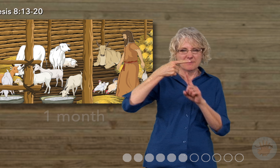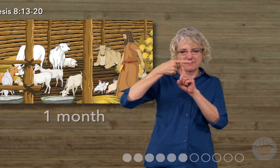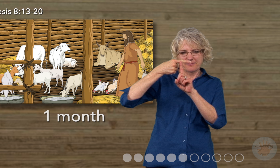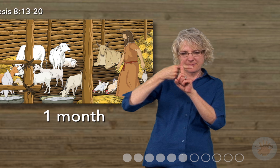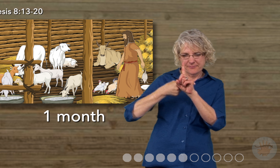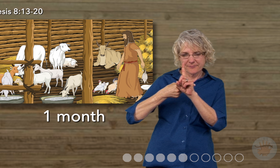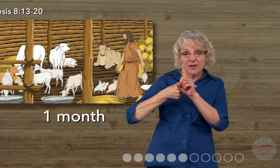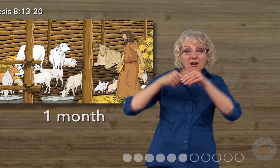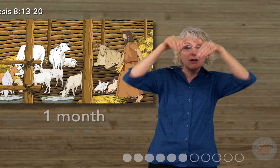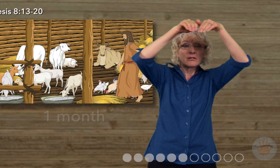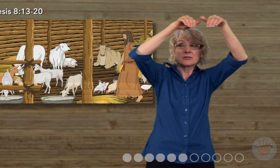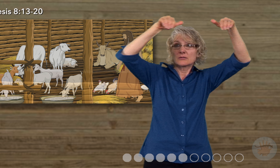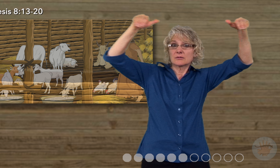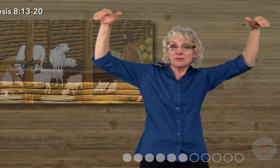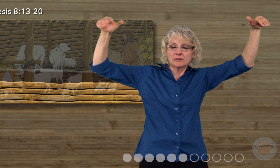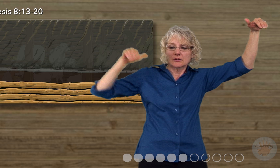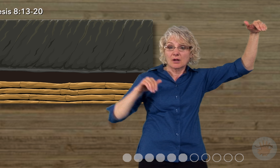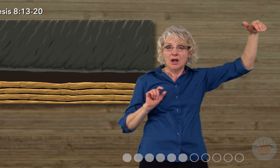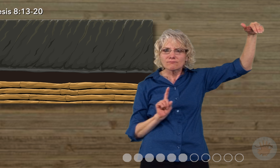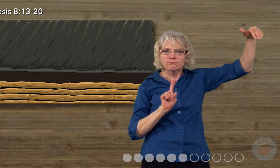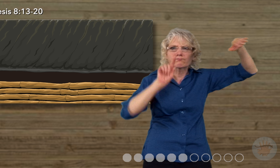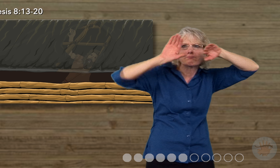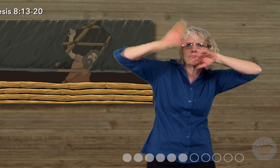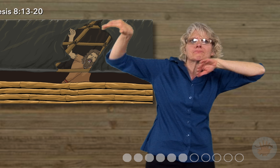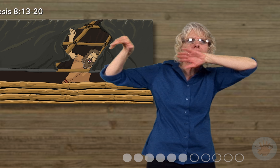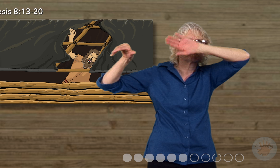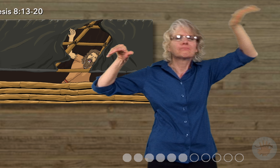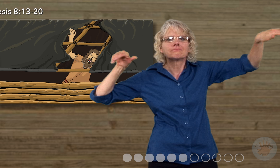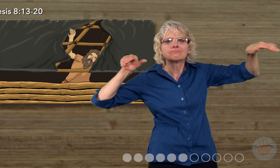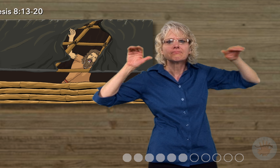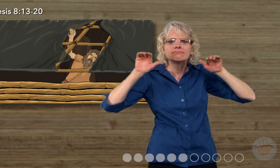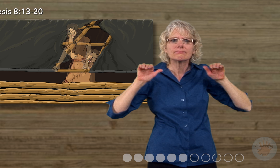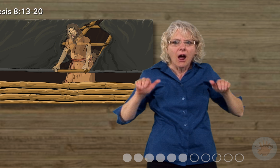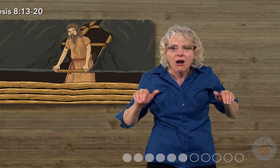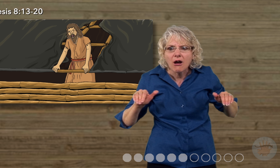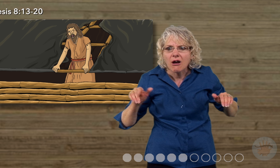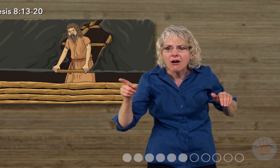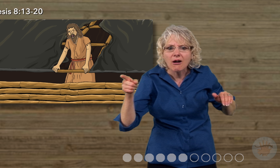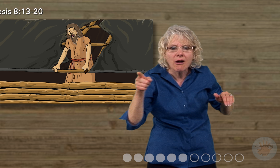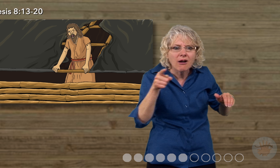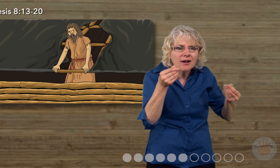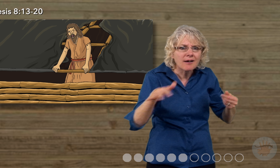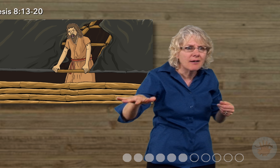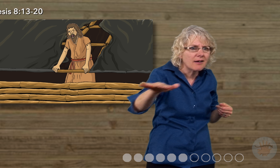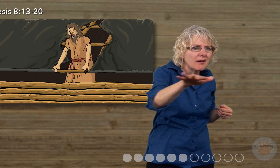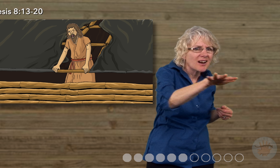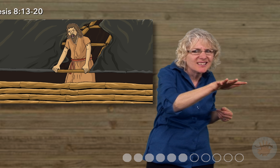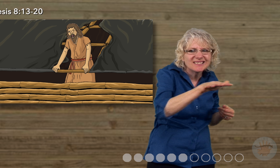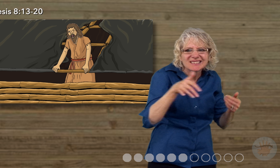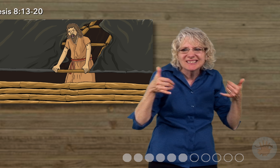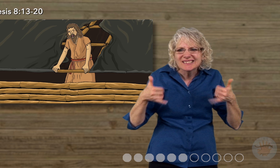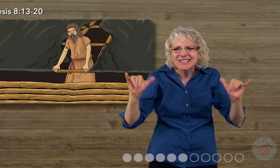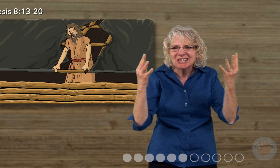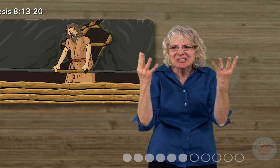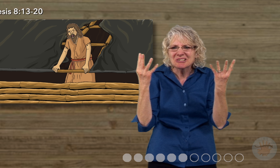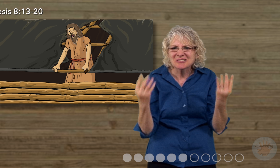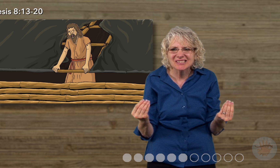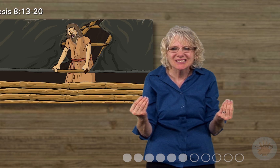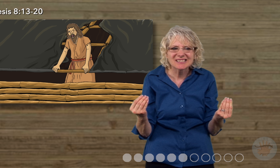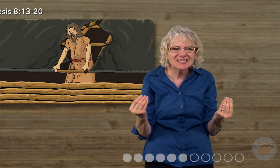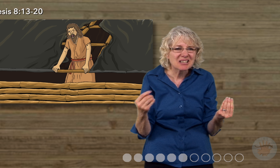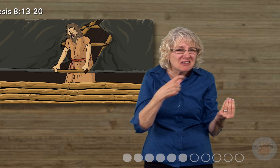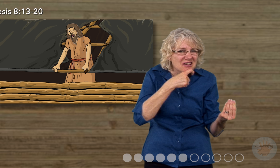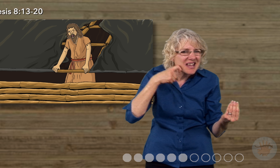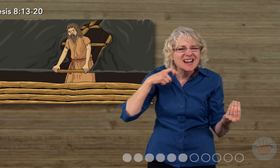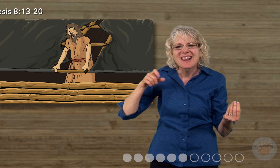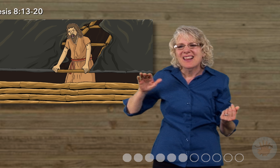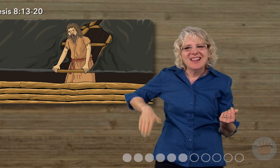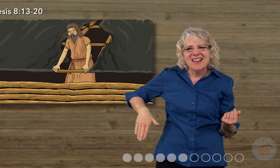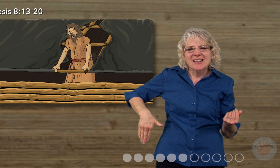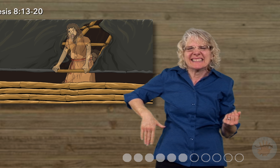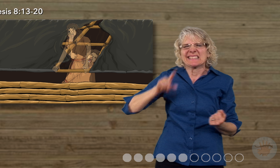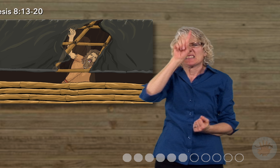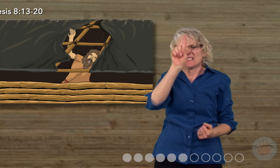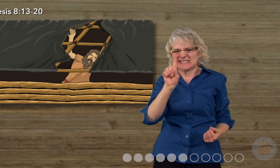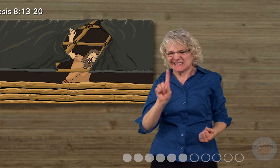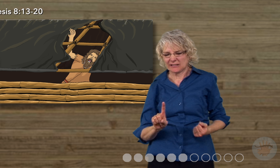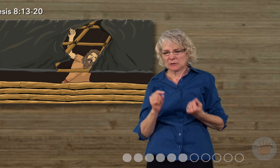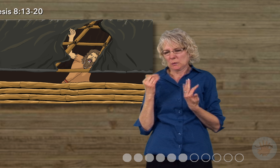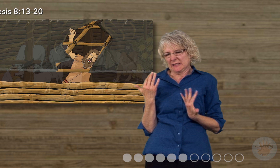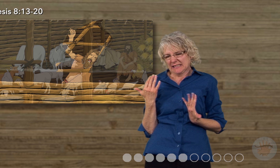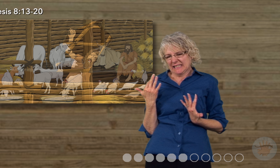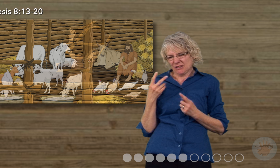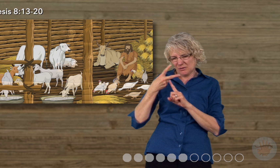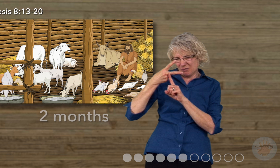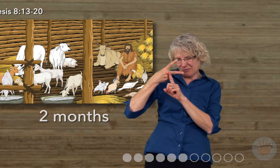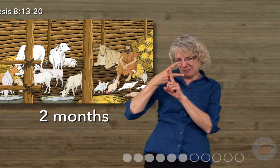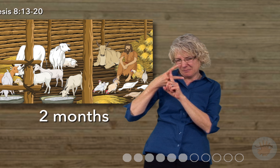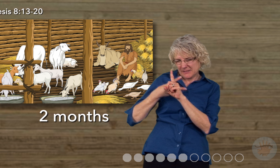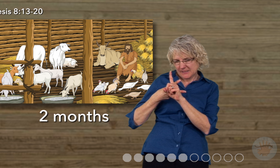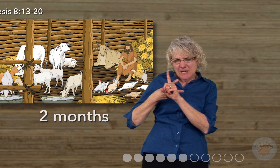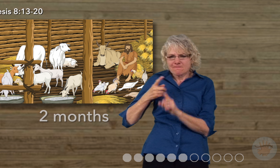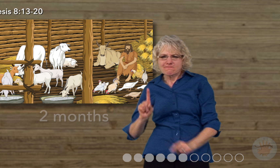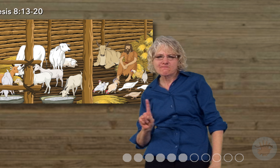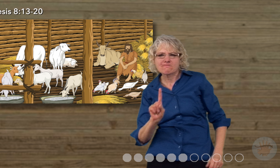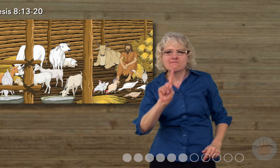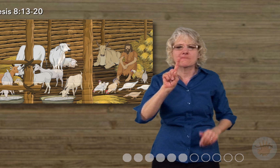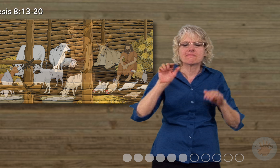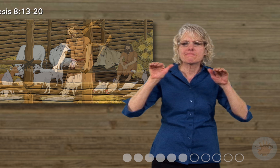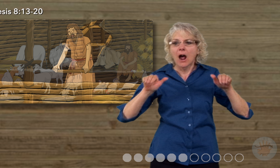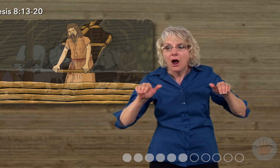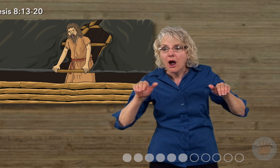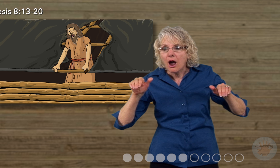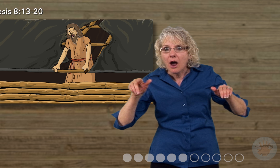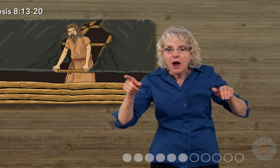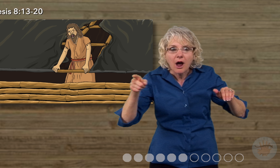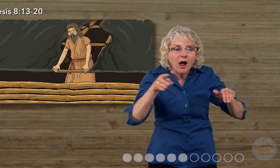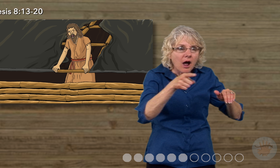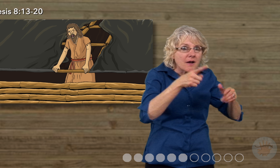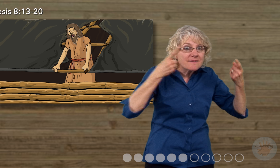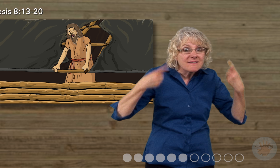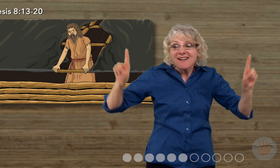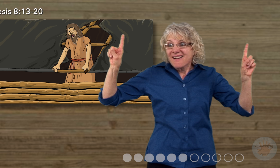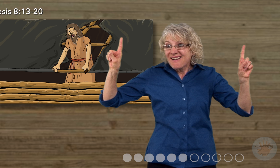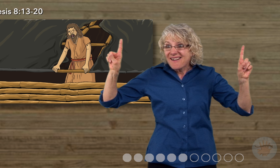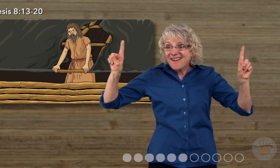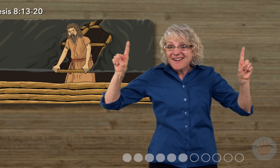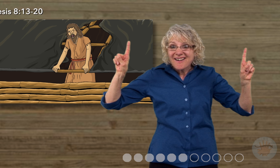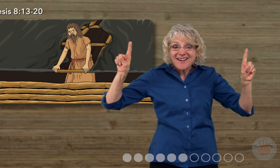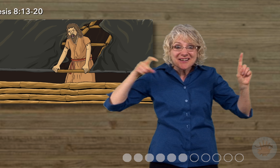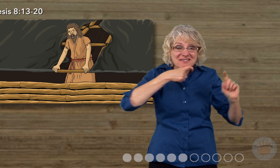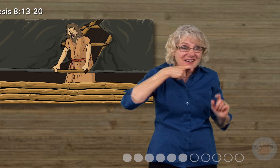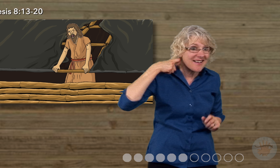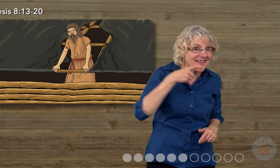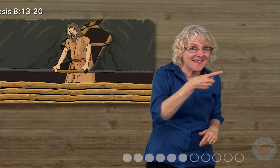So Noah removed the covering from the ark and saw that the surface of the ground was dry.